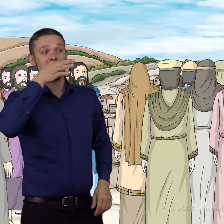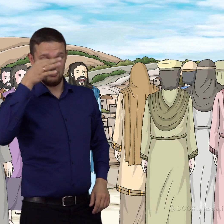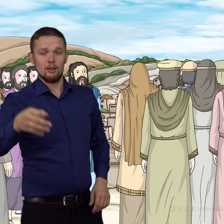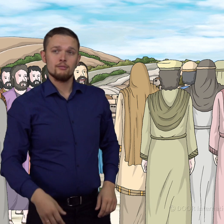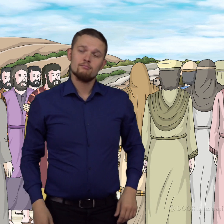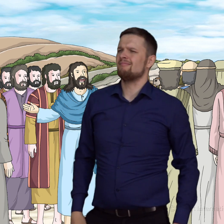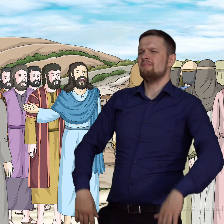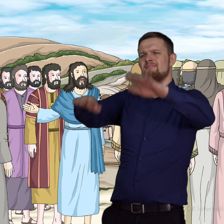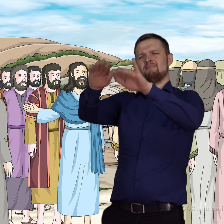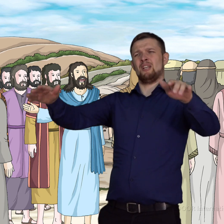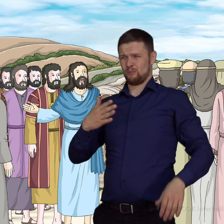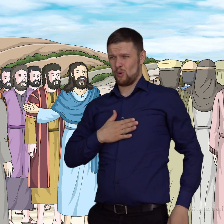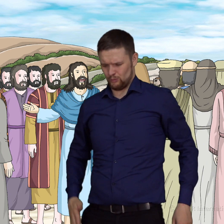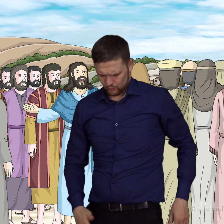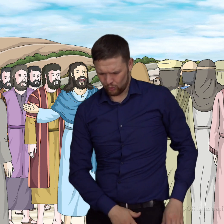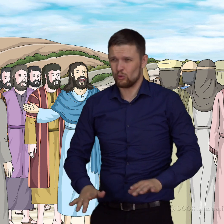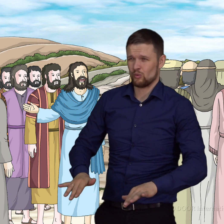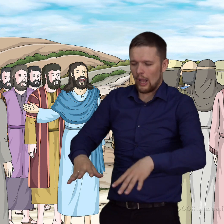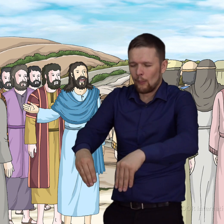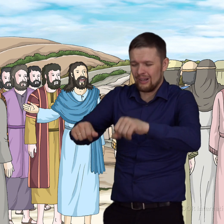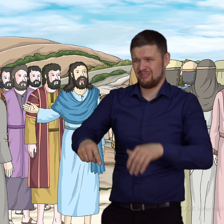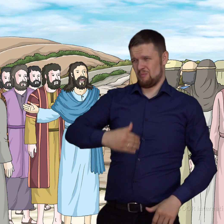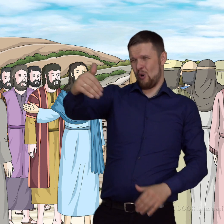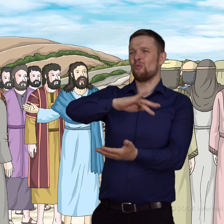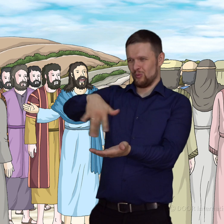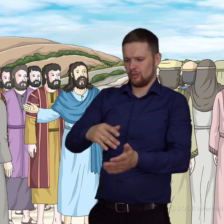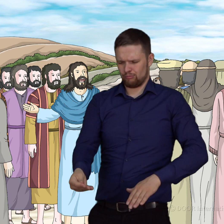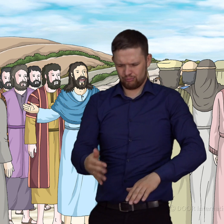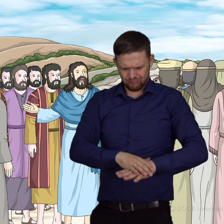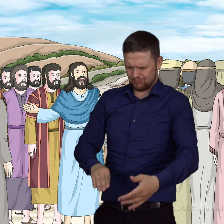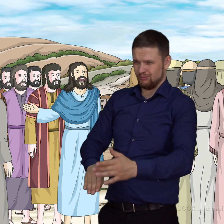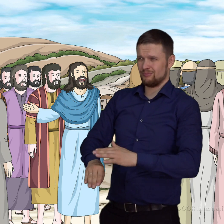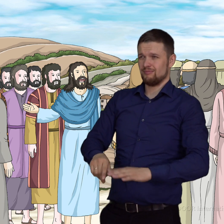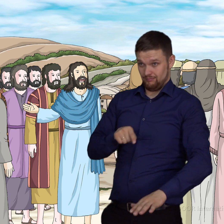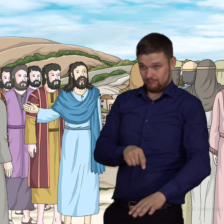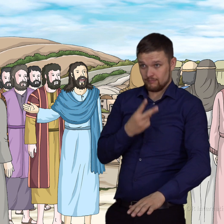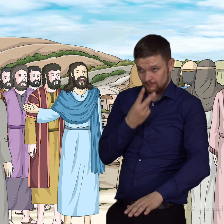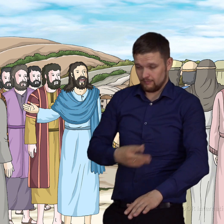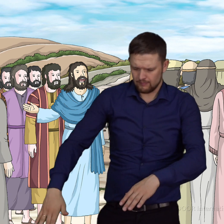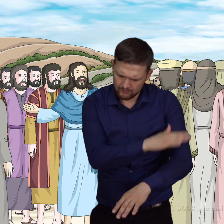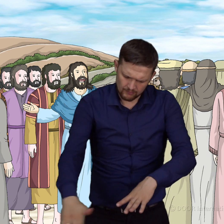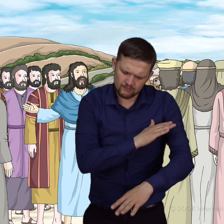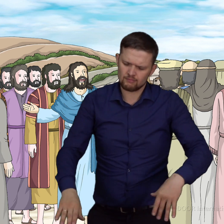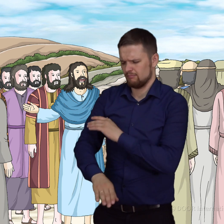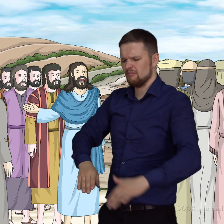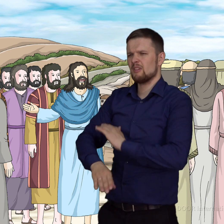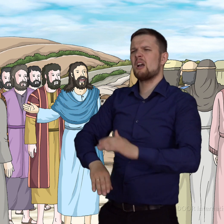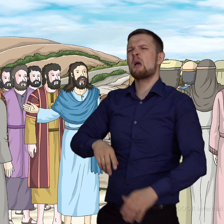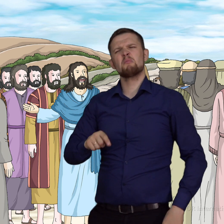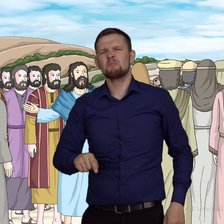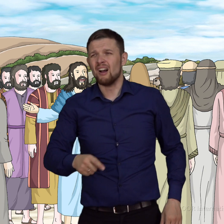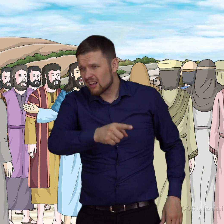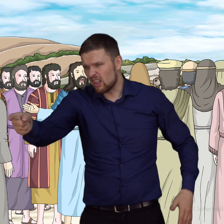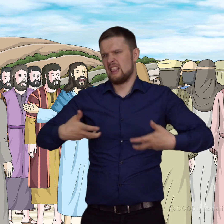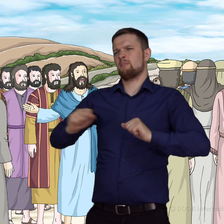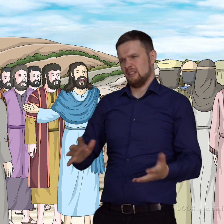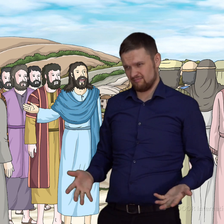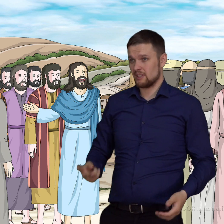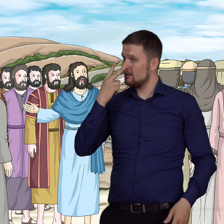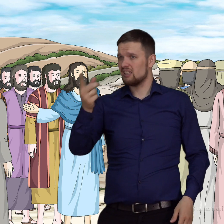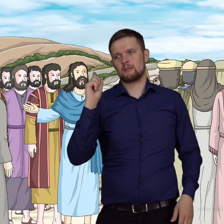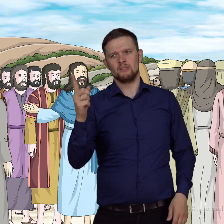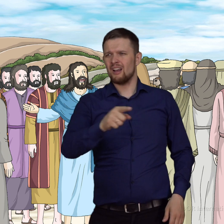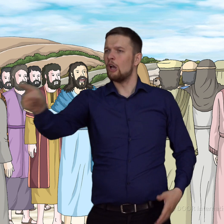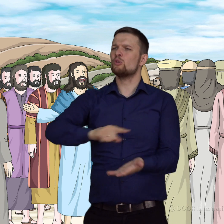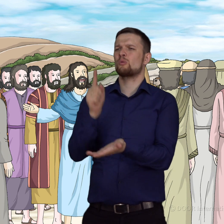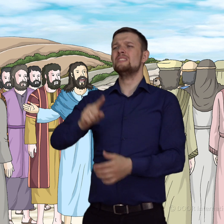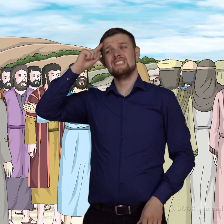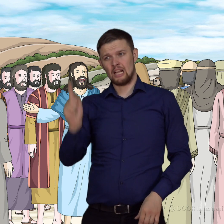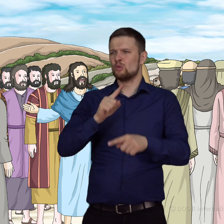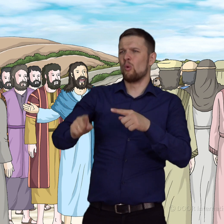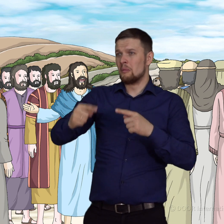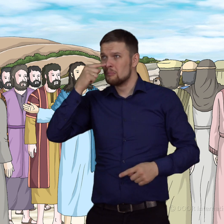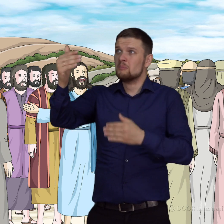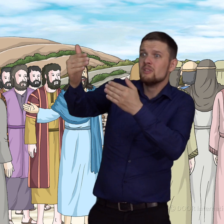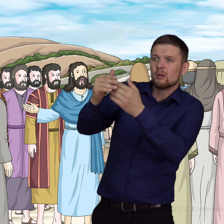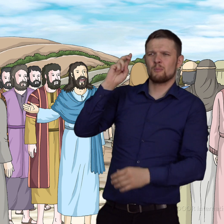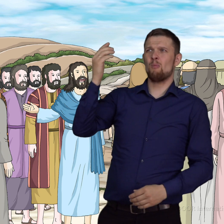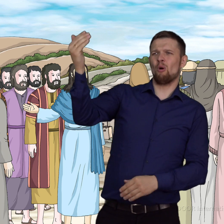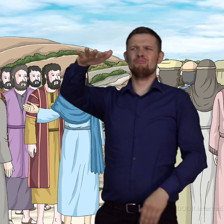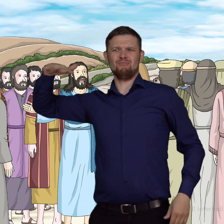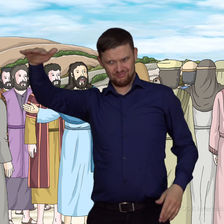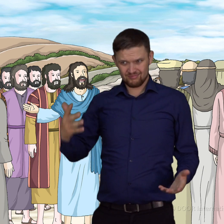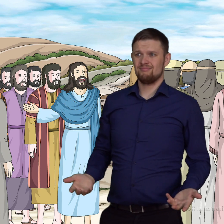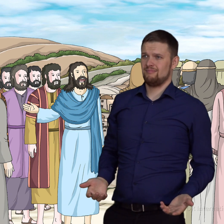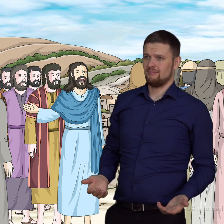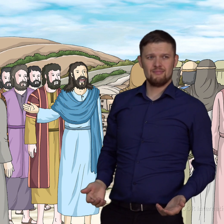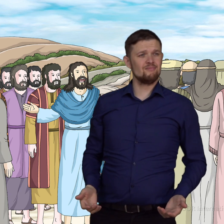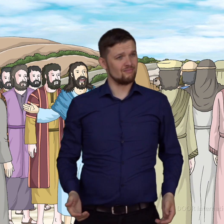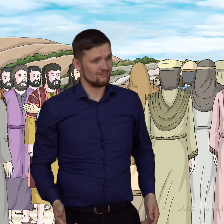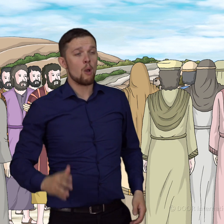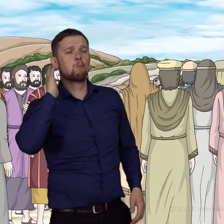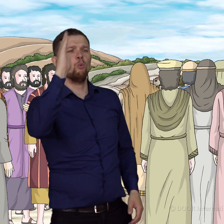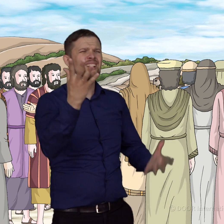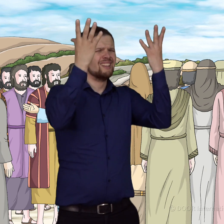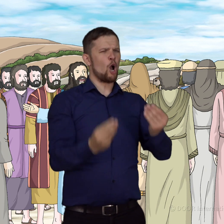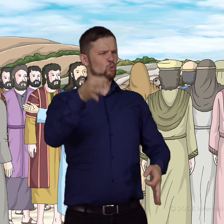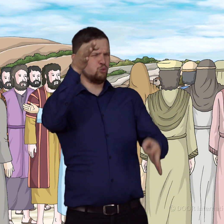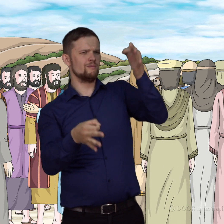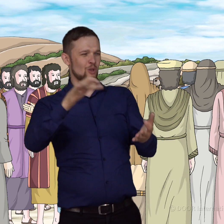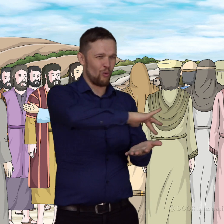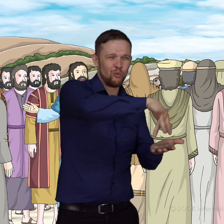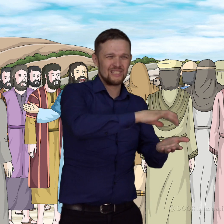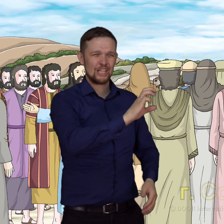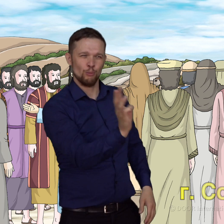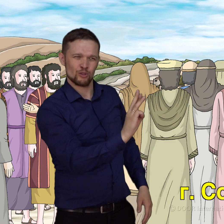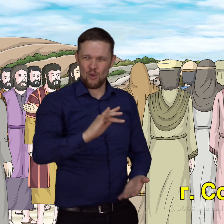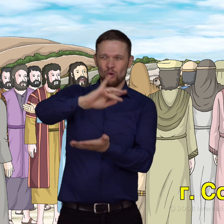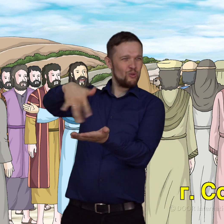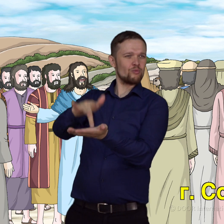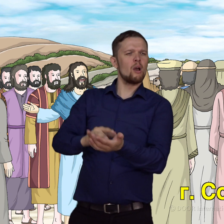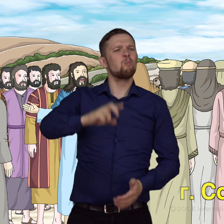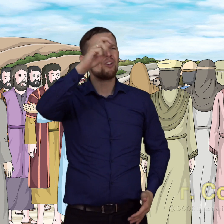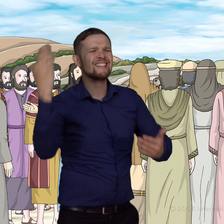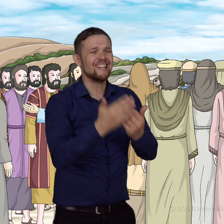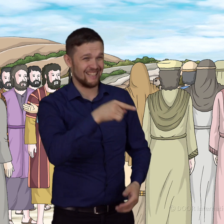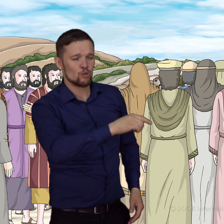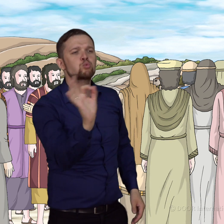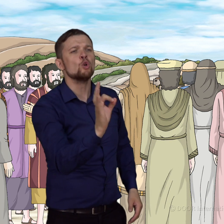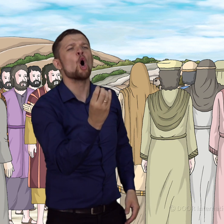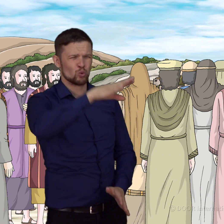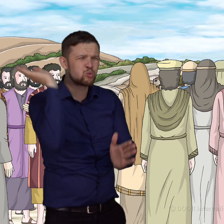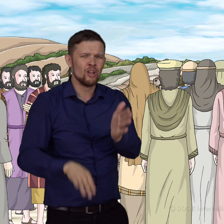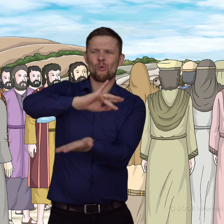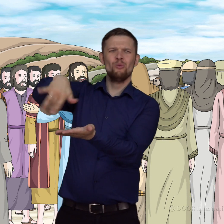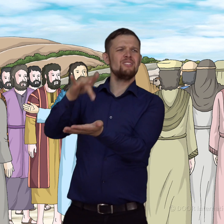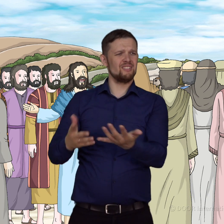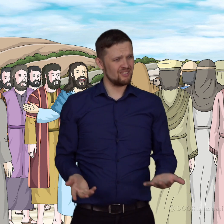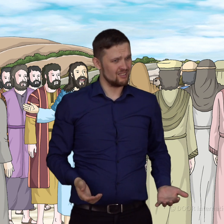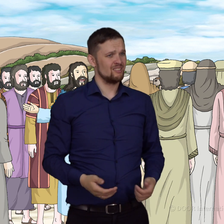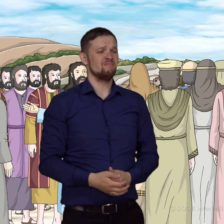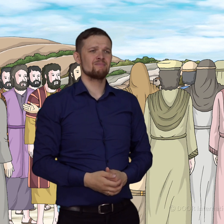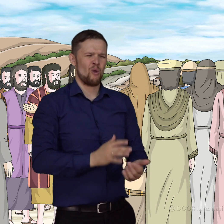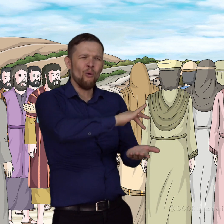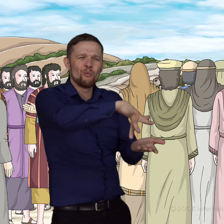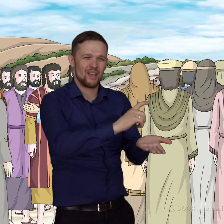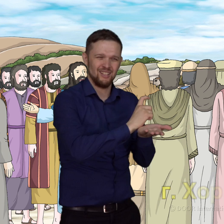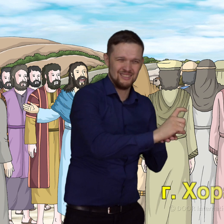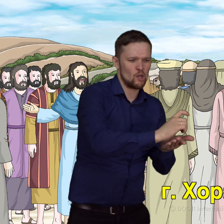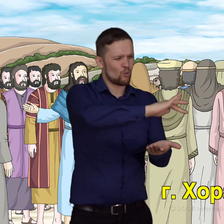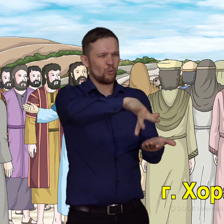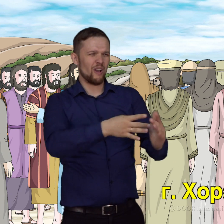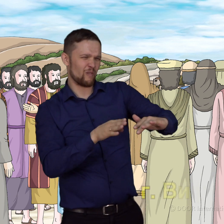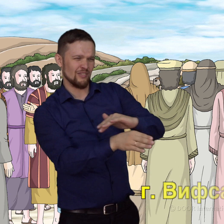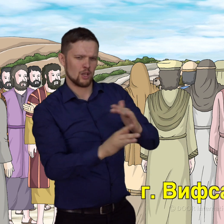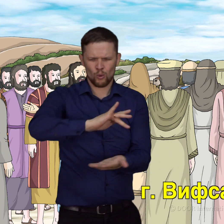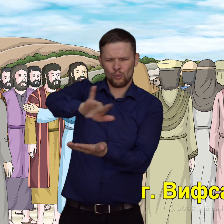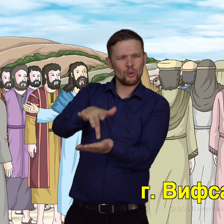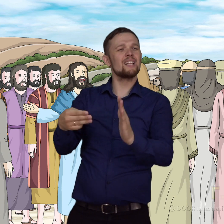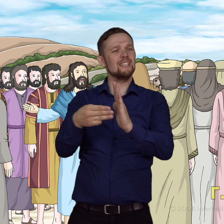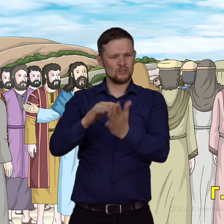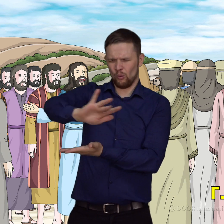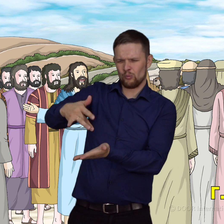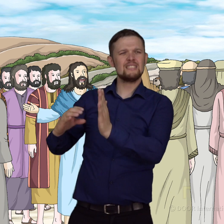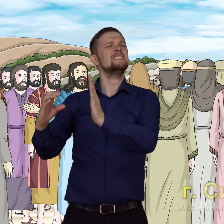Yet be sure of this: The kingdom of God is near.’ I tell you, it will be more bearable on that day for Sodom than for that town. Woe to you, Chorazin! Woe to you, Bethsaida!